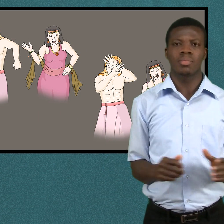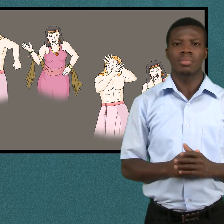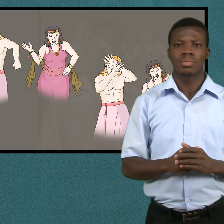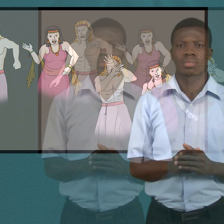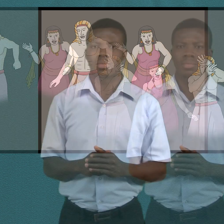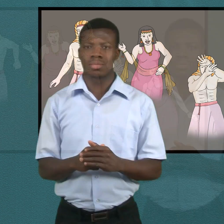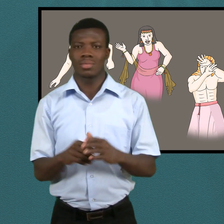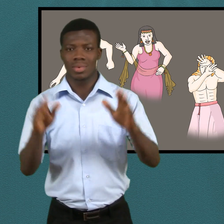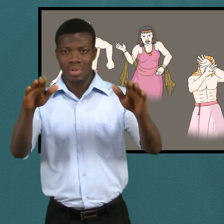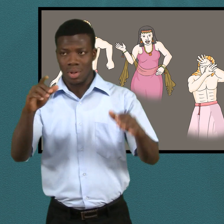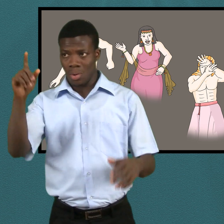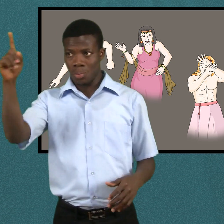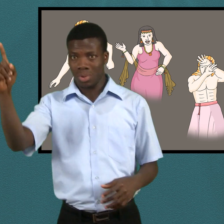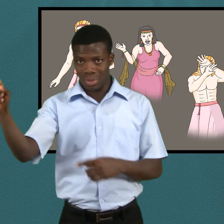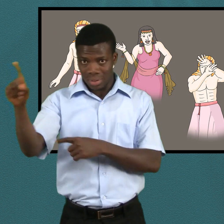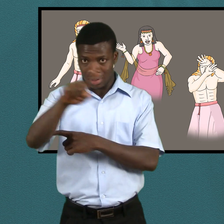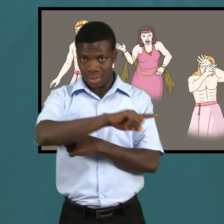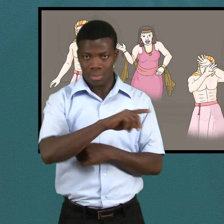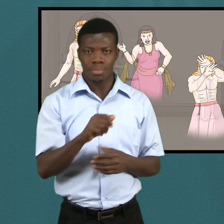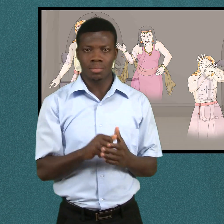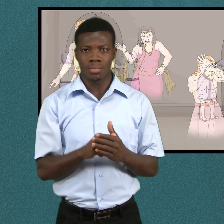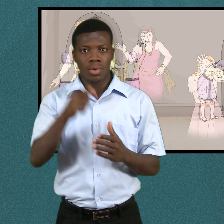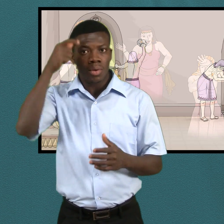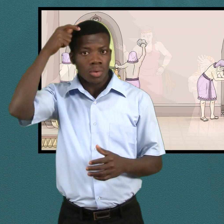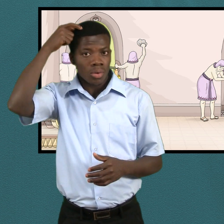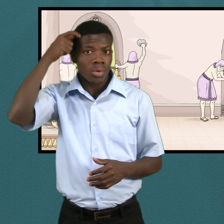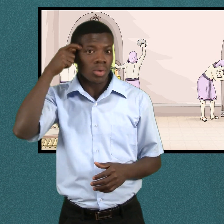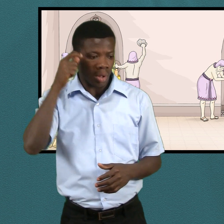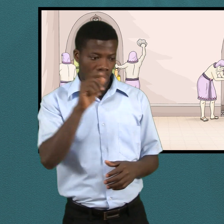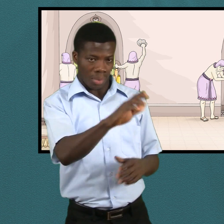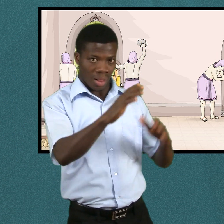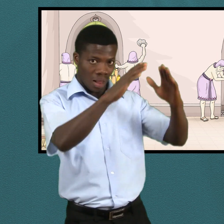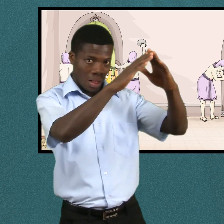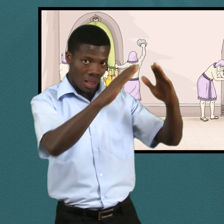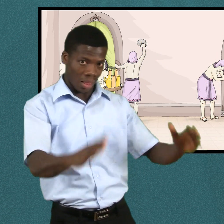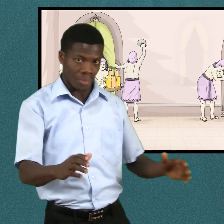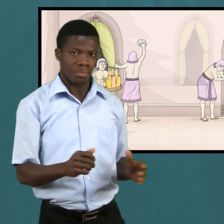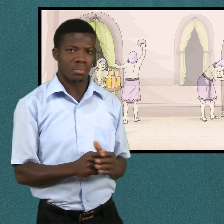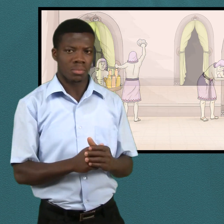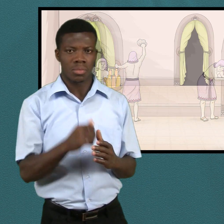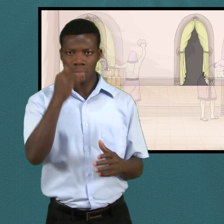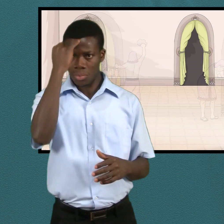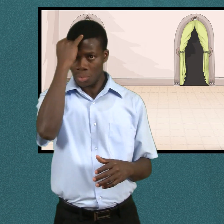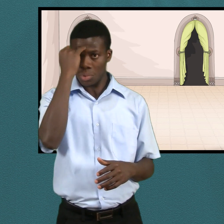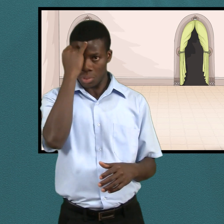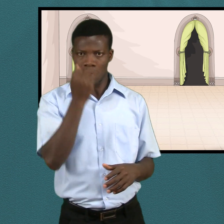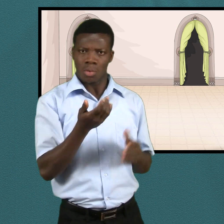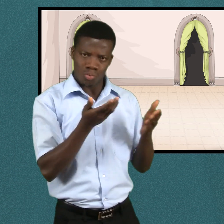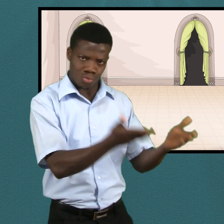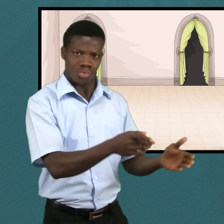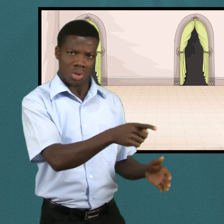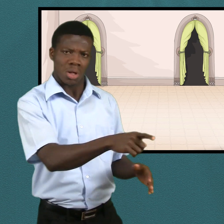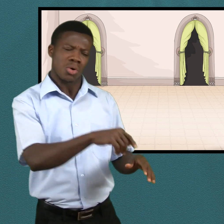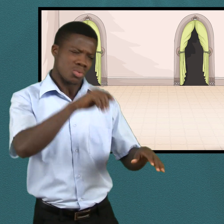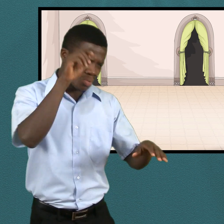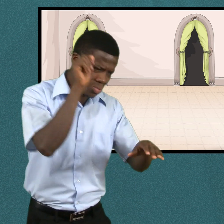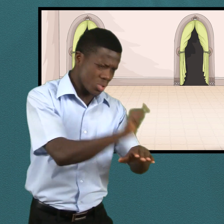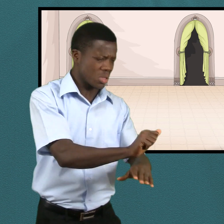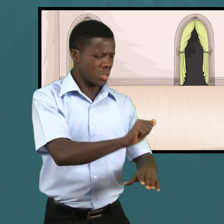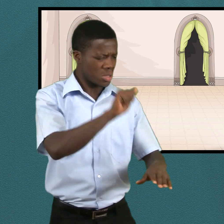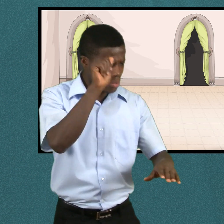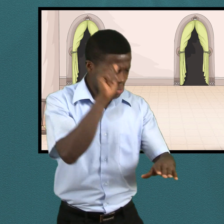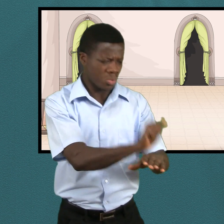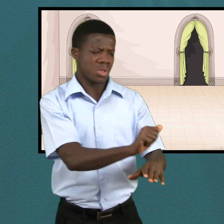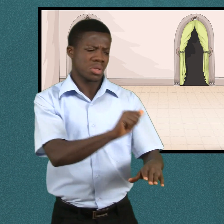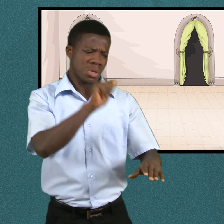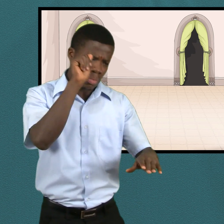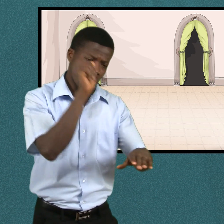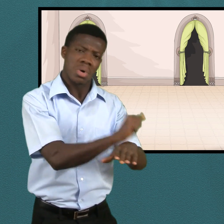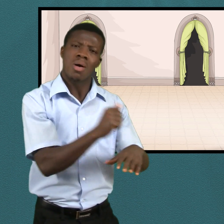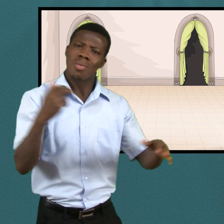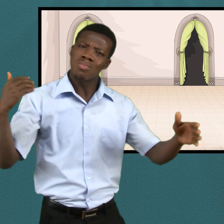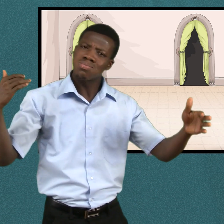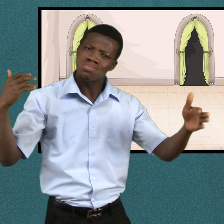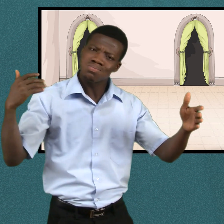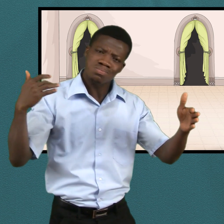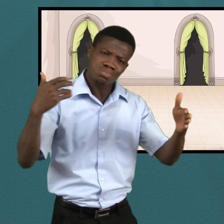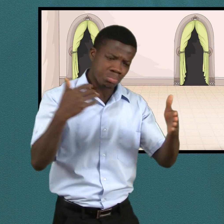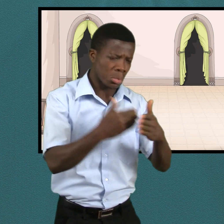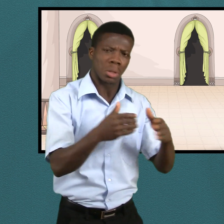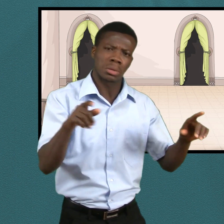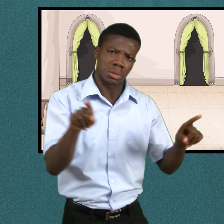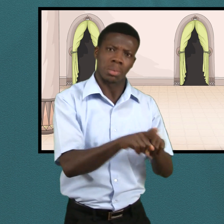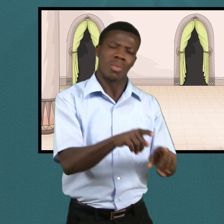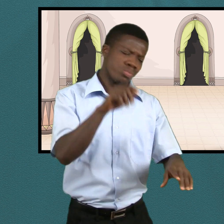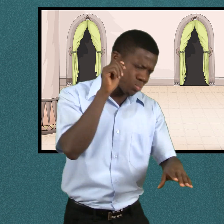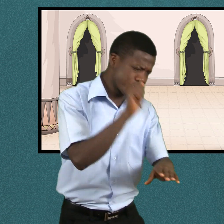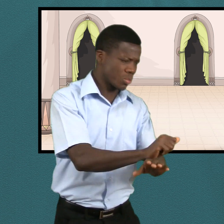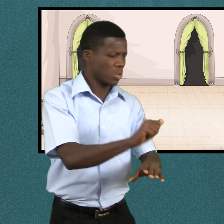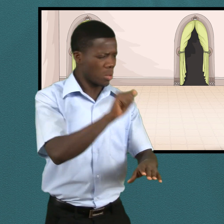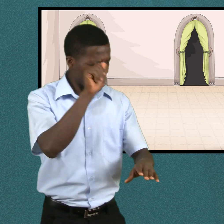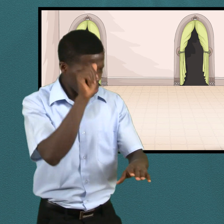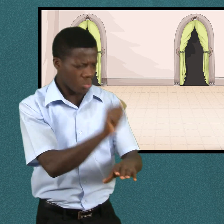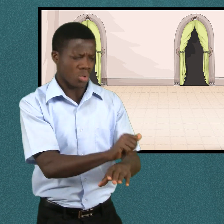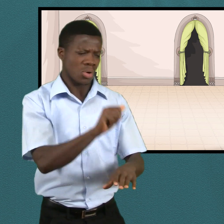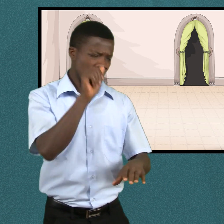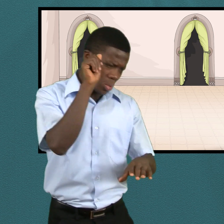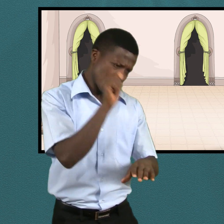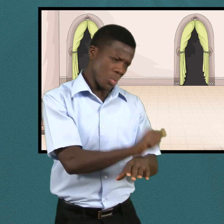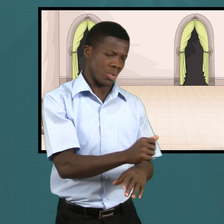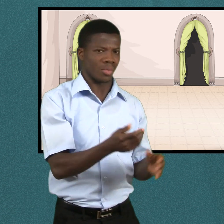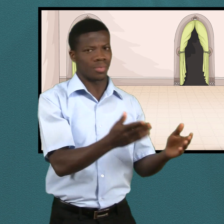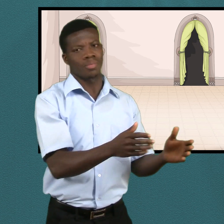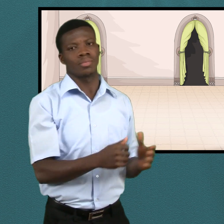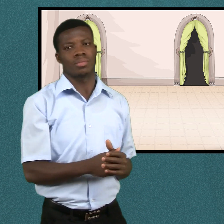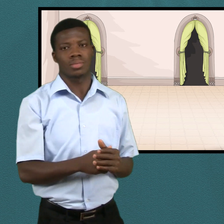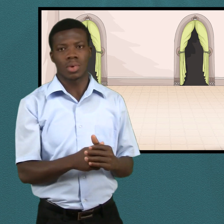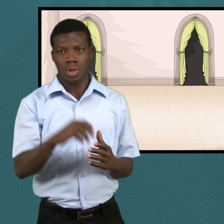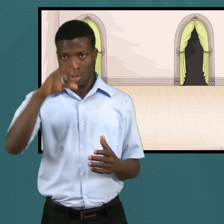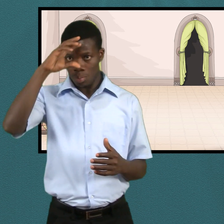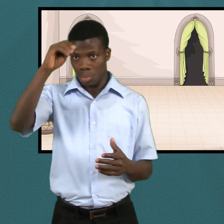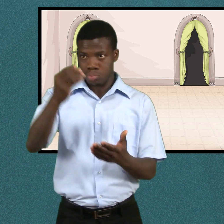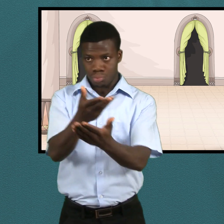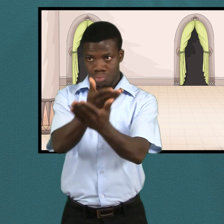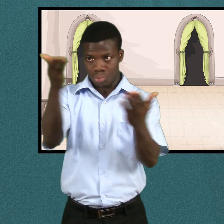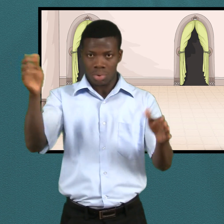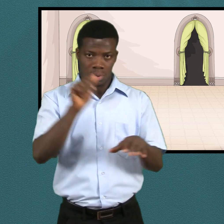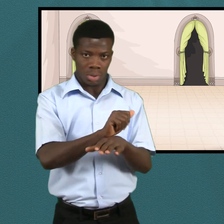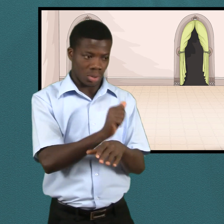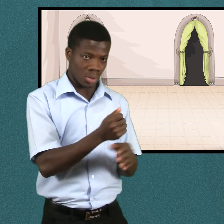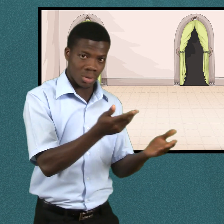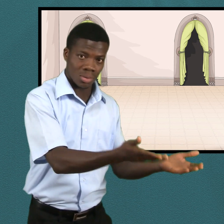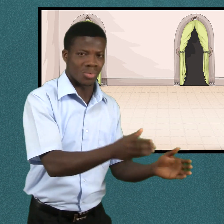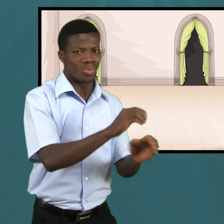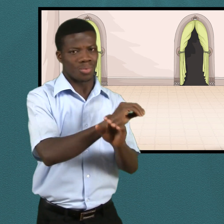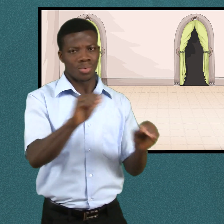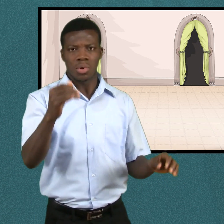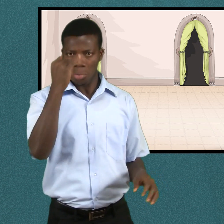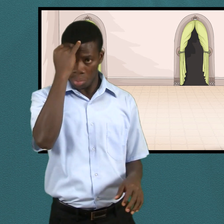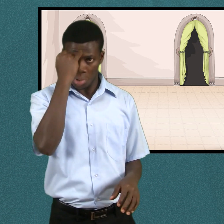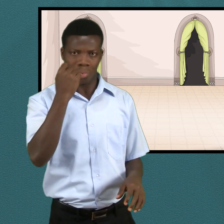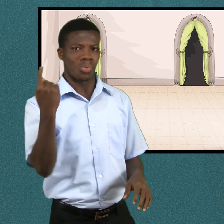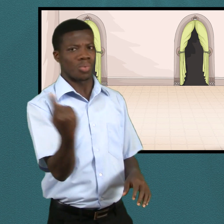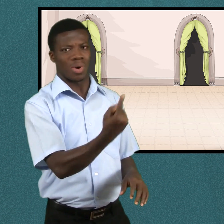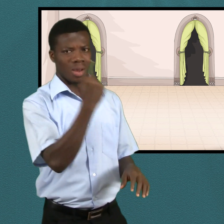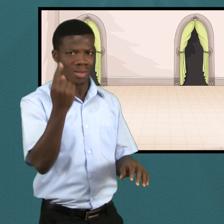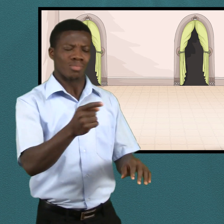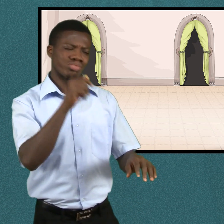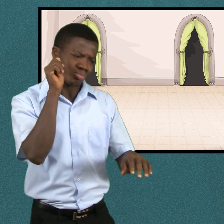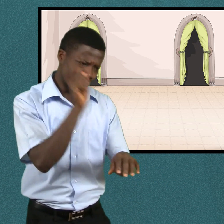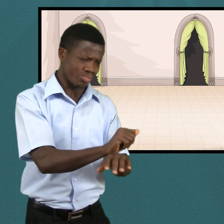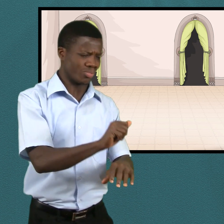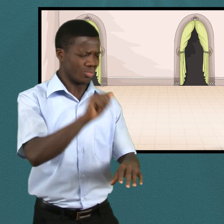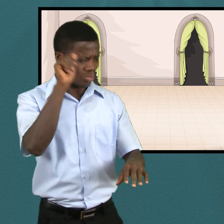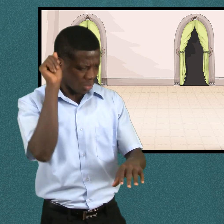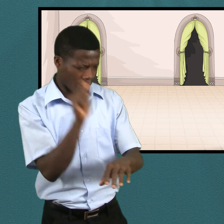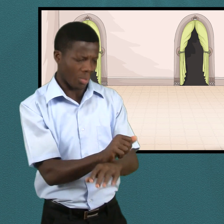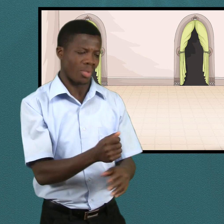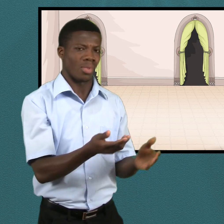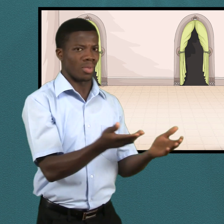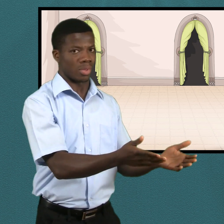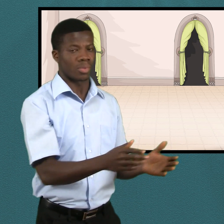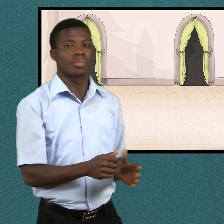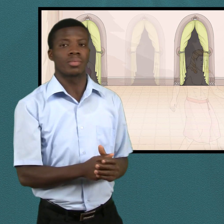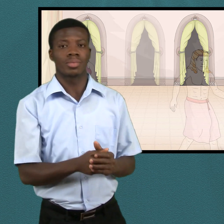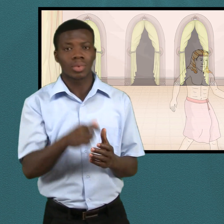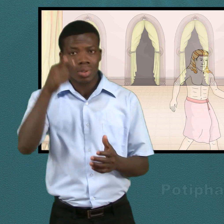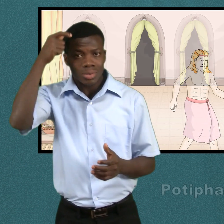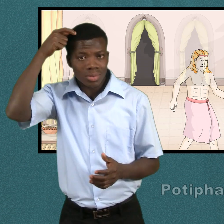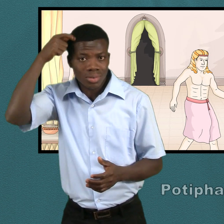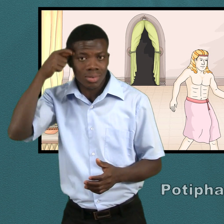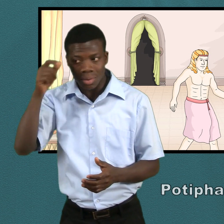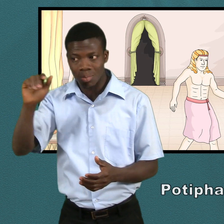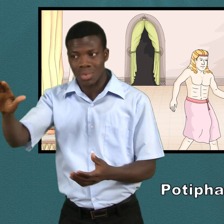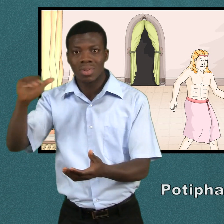One day, however, Joseph went into the house to attend to his work, and not a single household servant was inside.